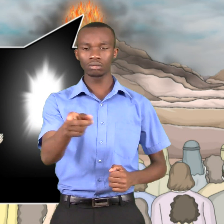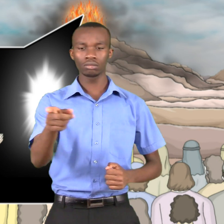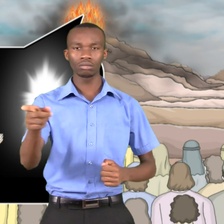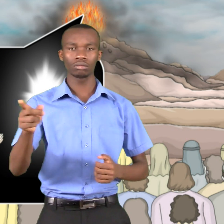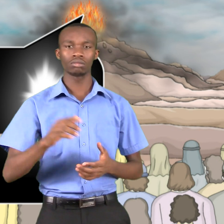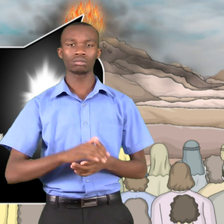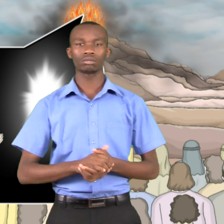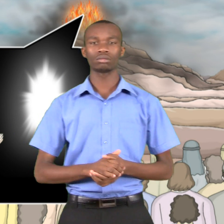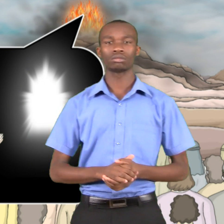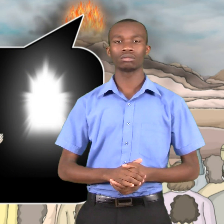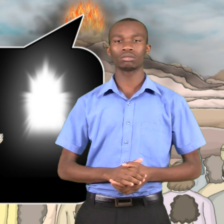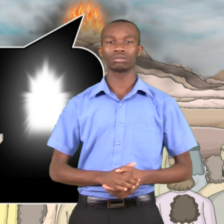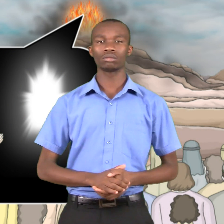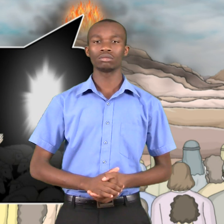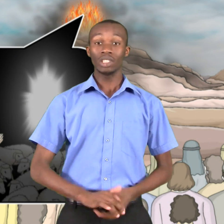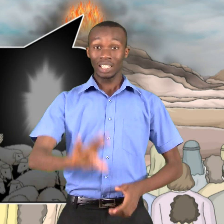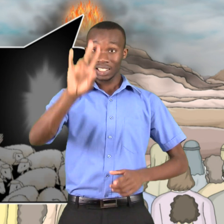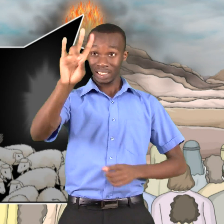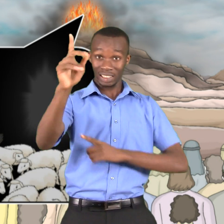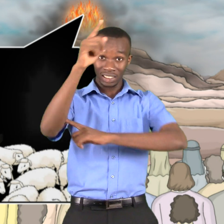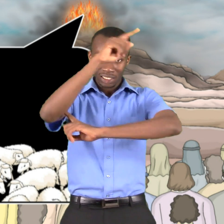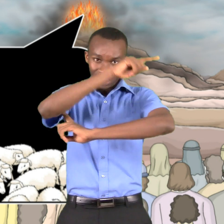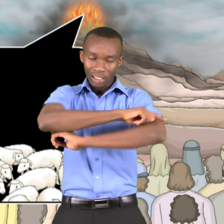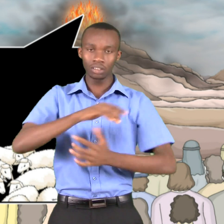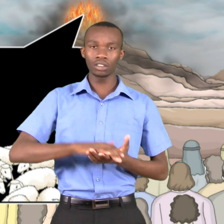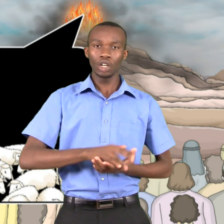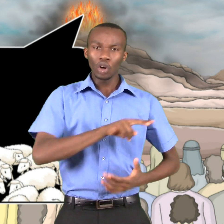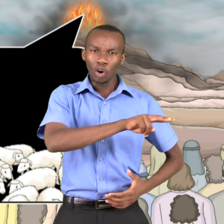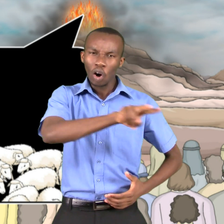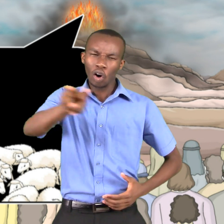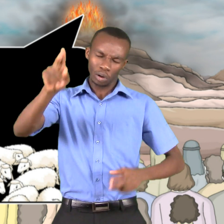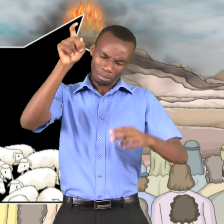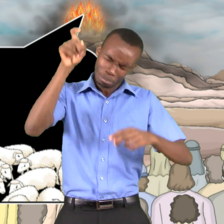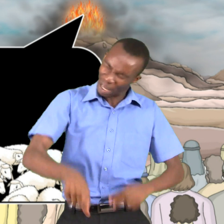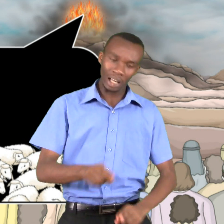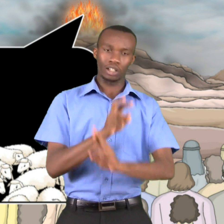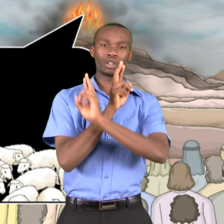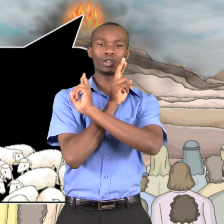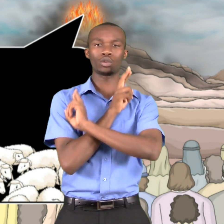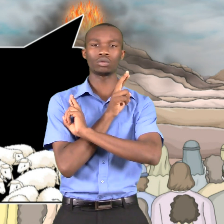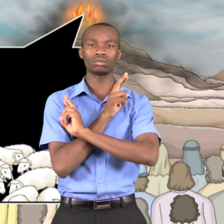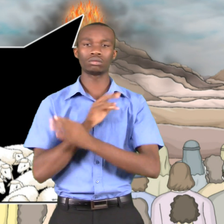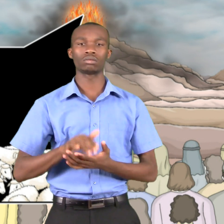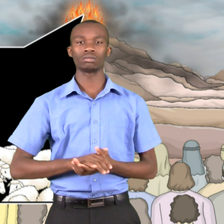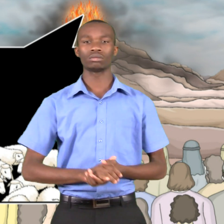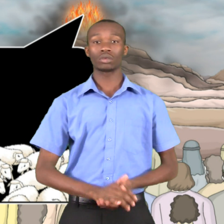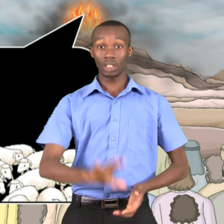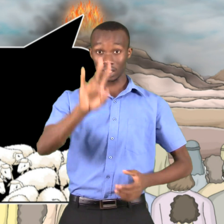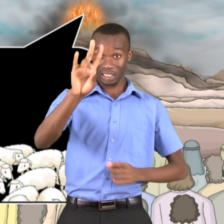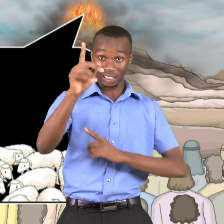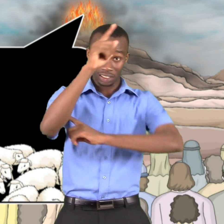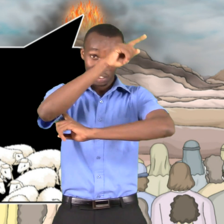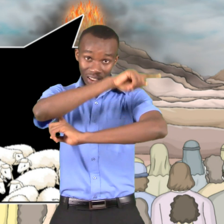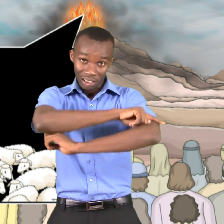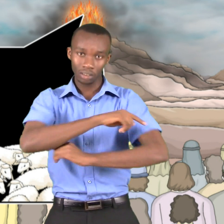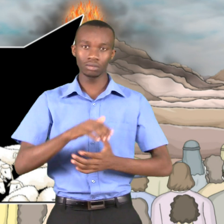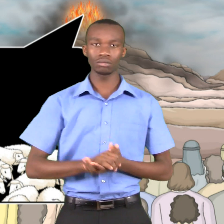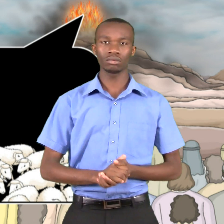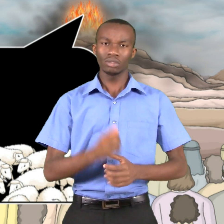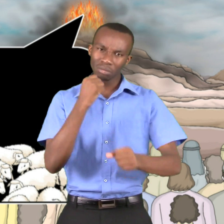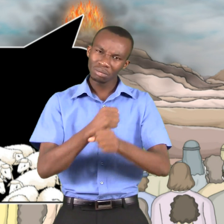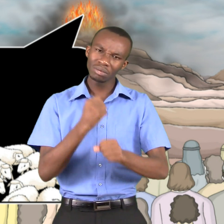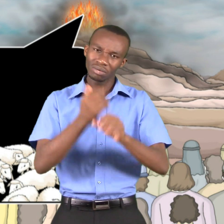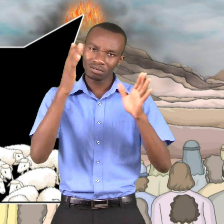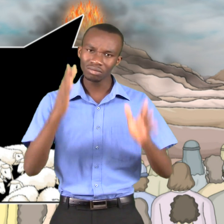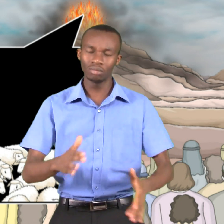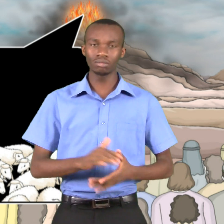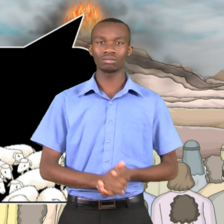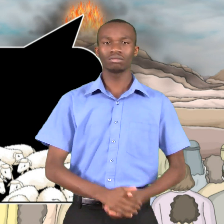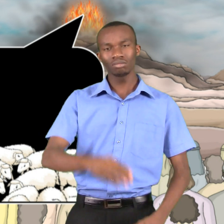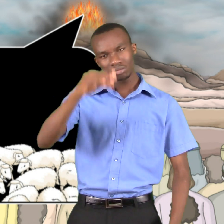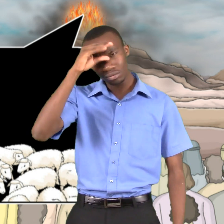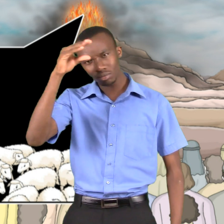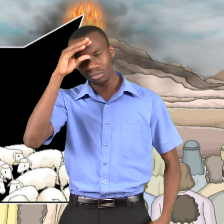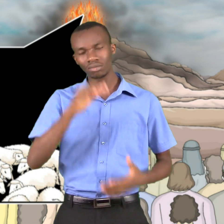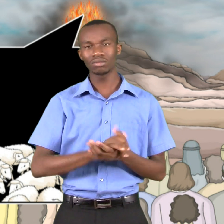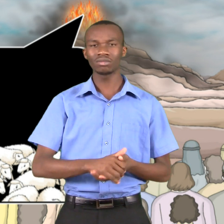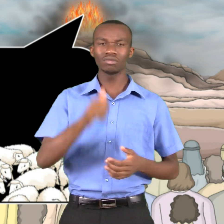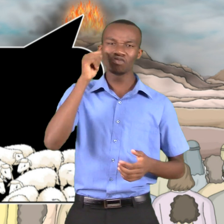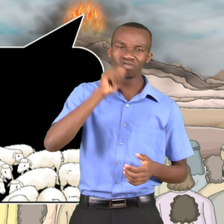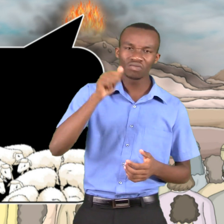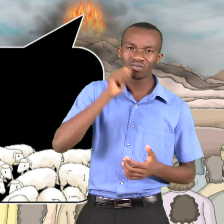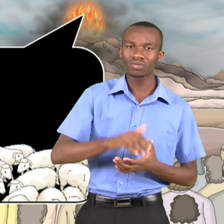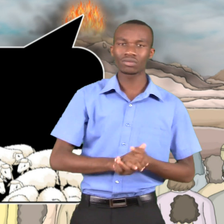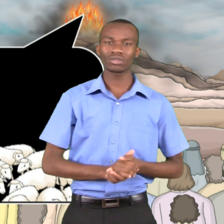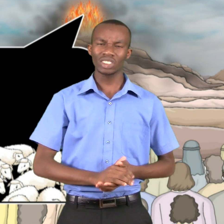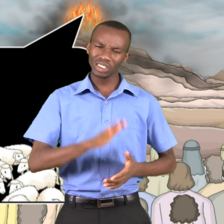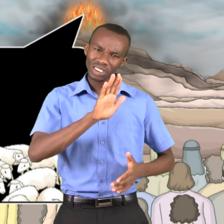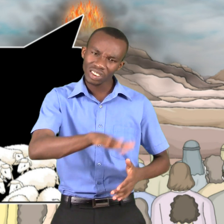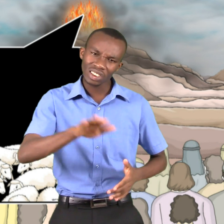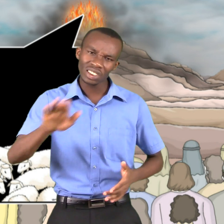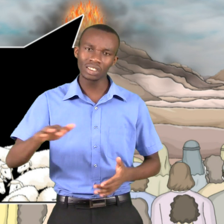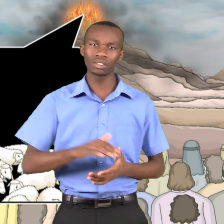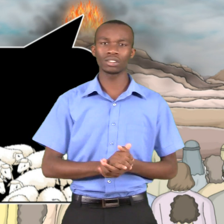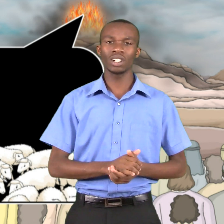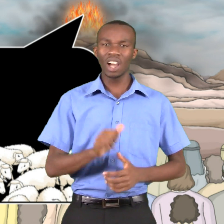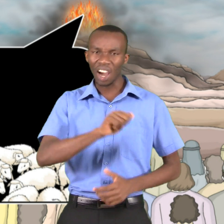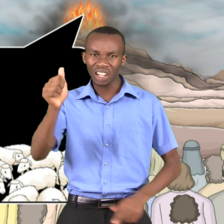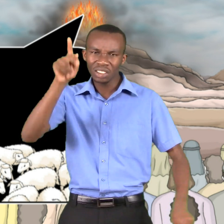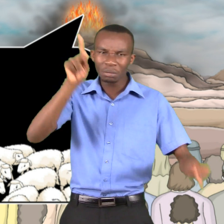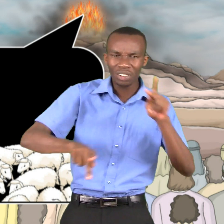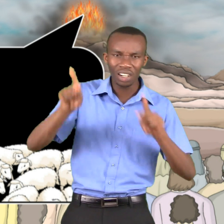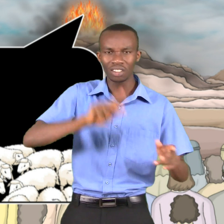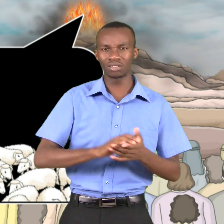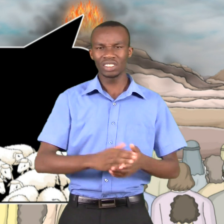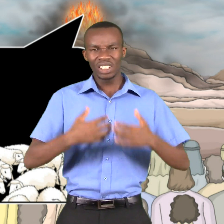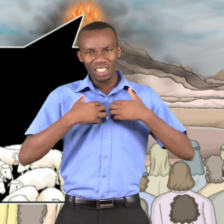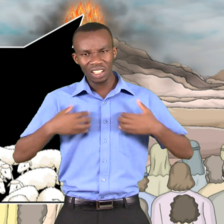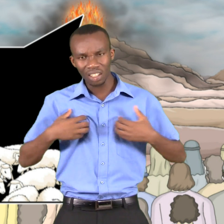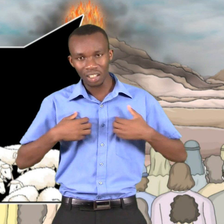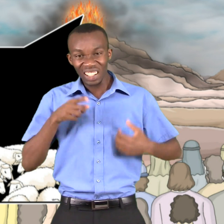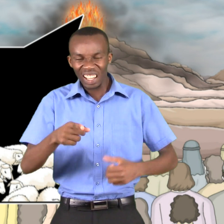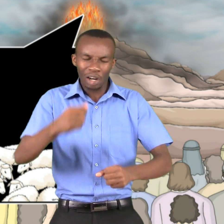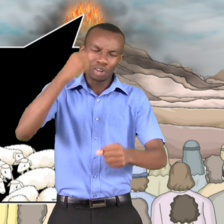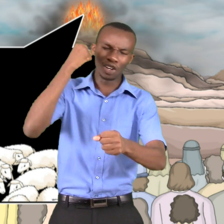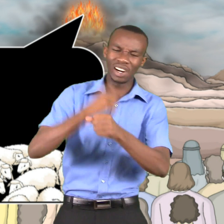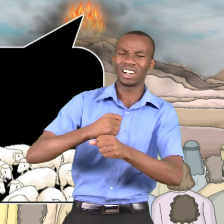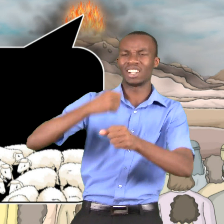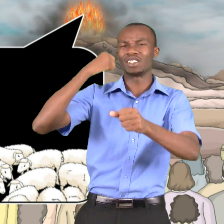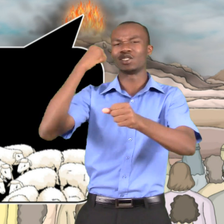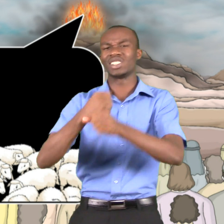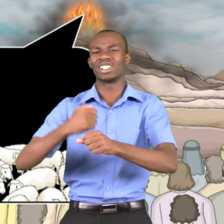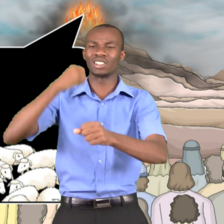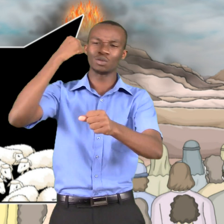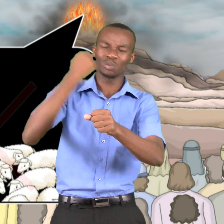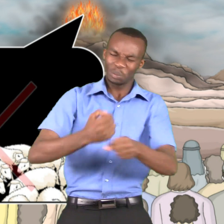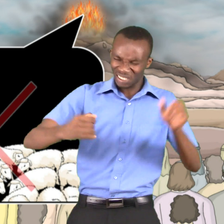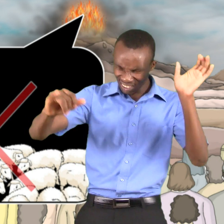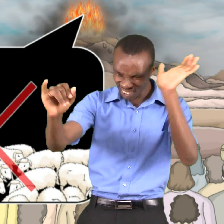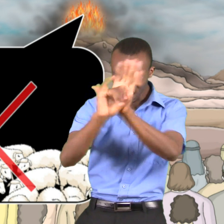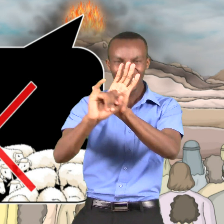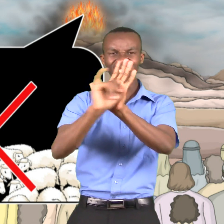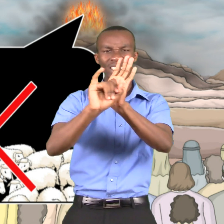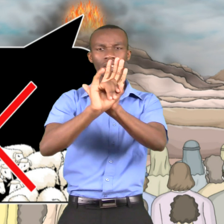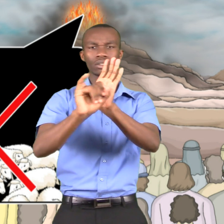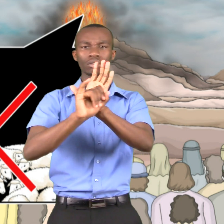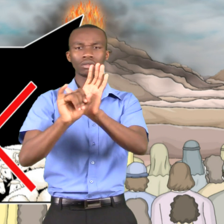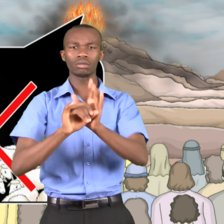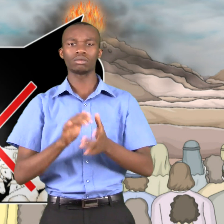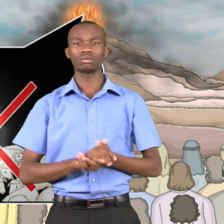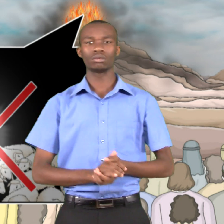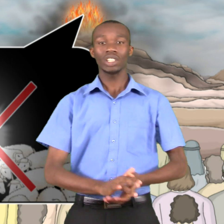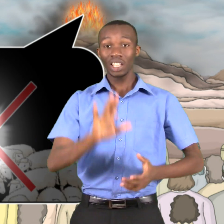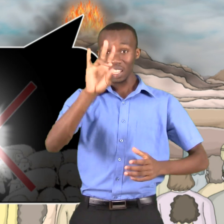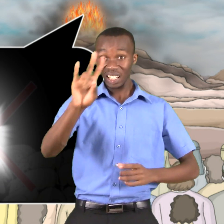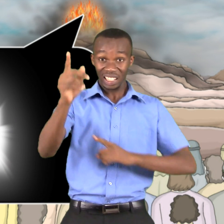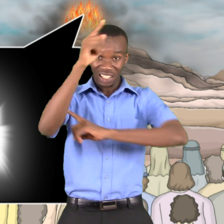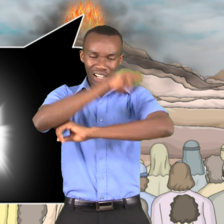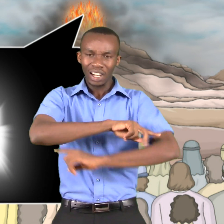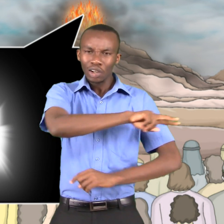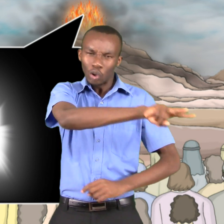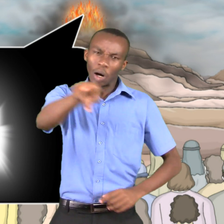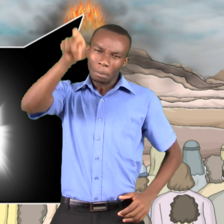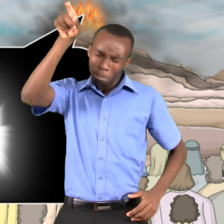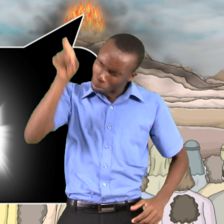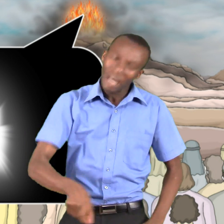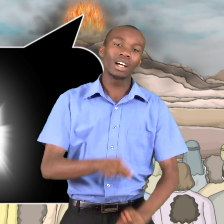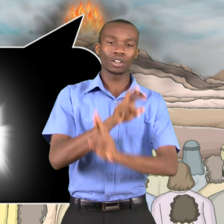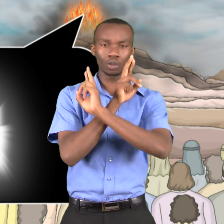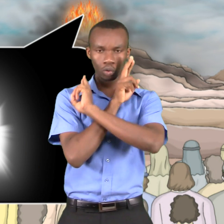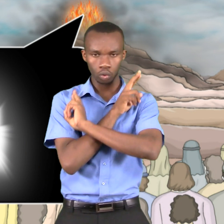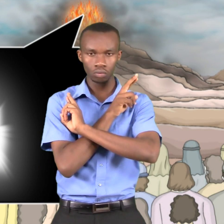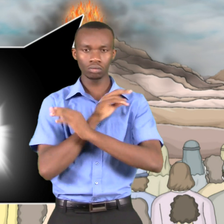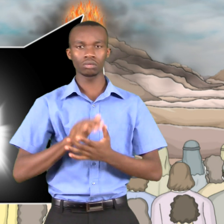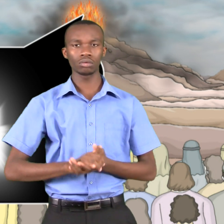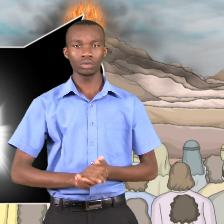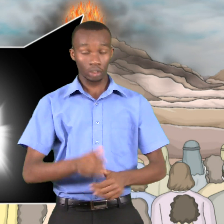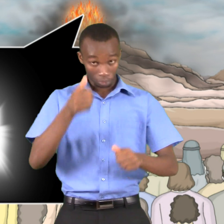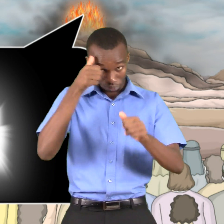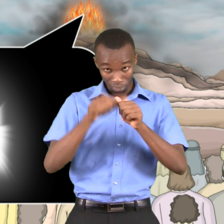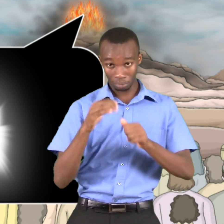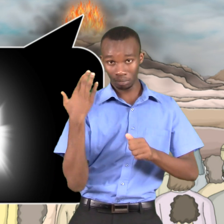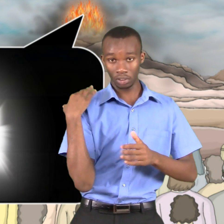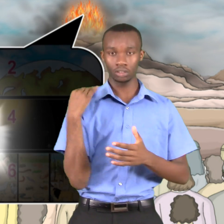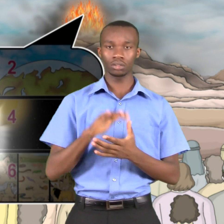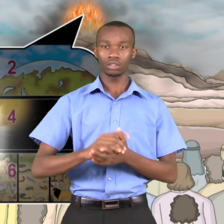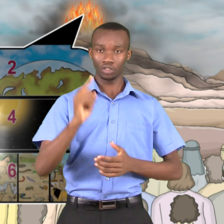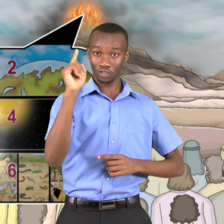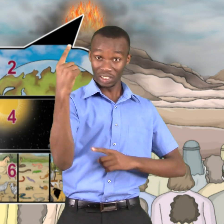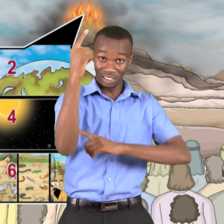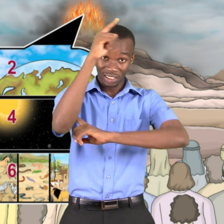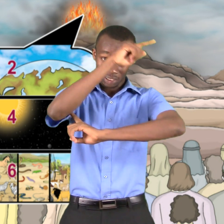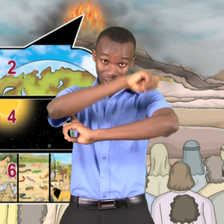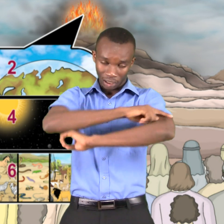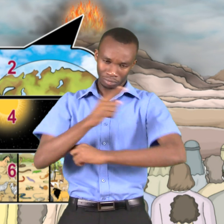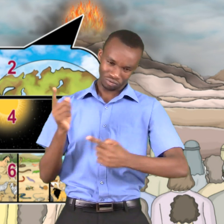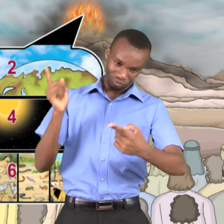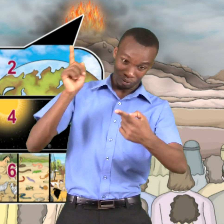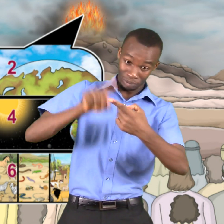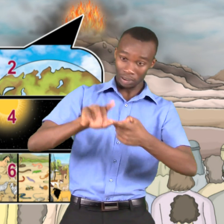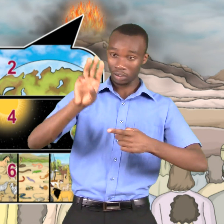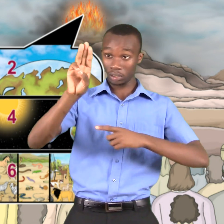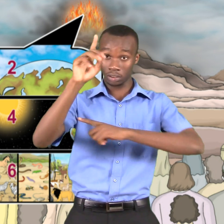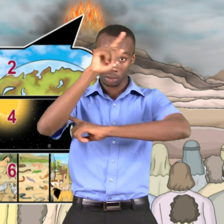Remember the Sabbath day by keeping it holy. Six days you shall labor and do all your work, but the seventh day is a Sabbath to the LORD your God, on which you must not do any work—neither you, nor your son or daughter, nor your manservant or maidservant or livestock, nor the foreigner within your gates.